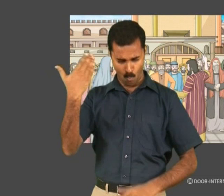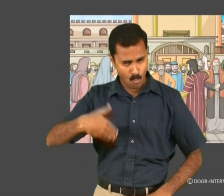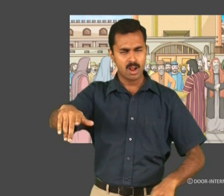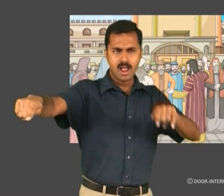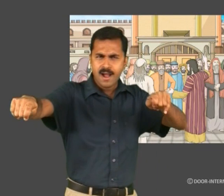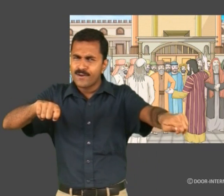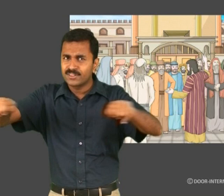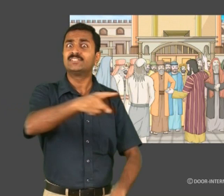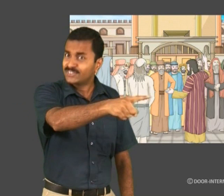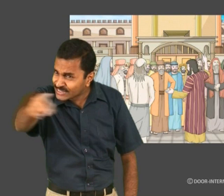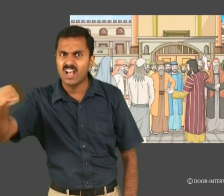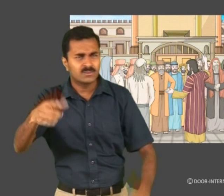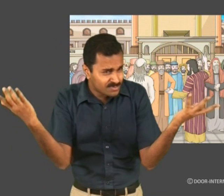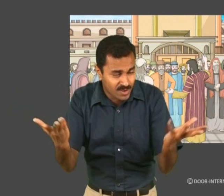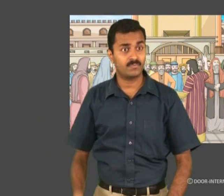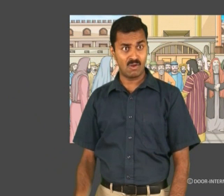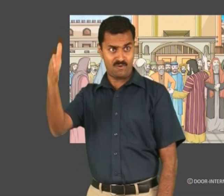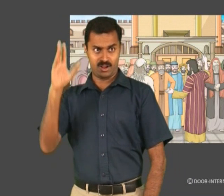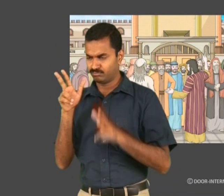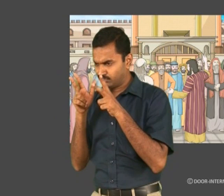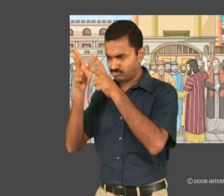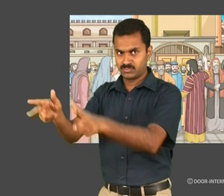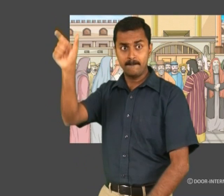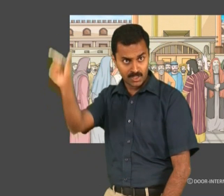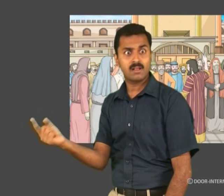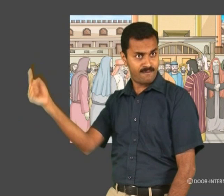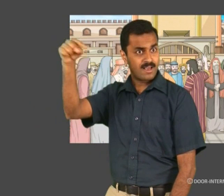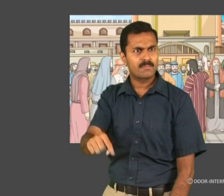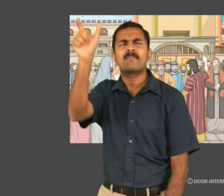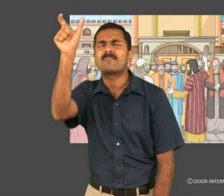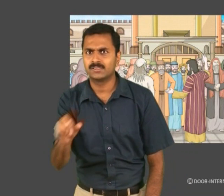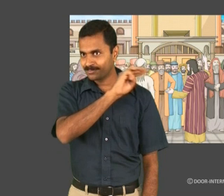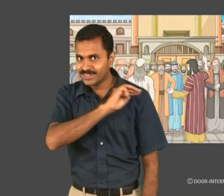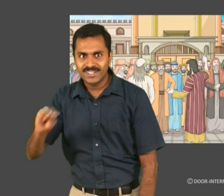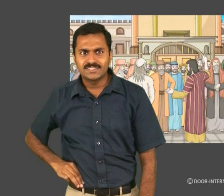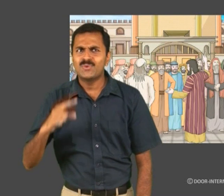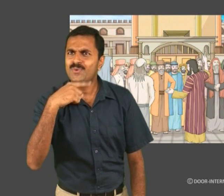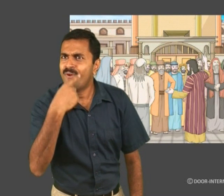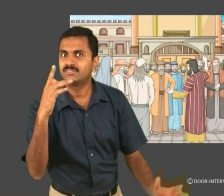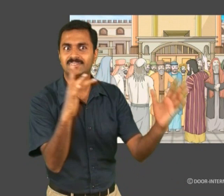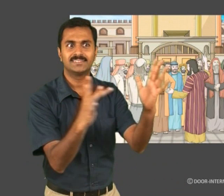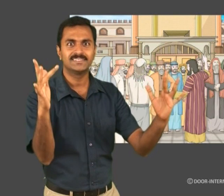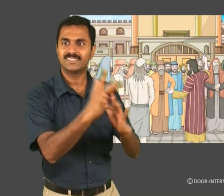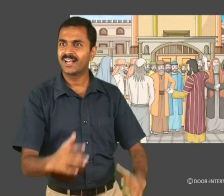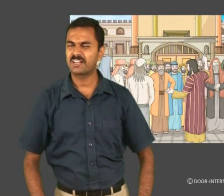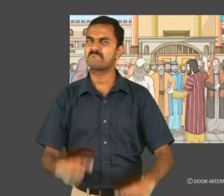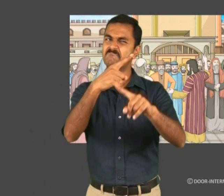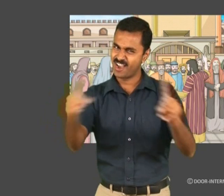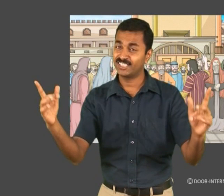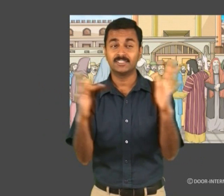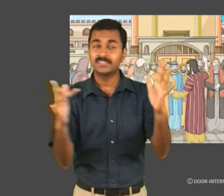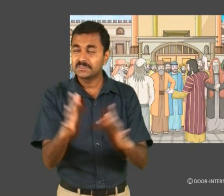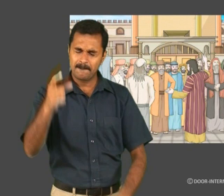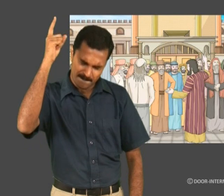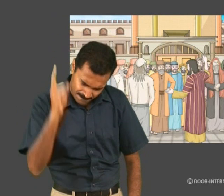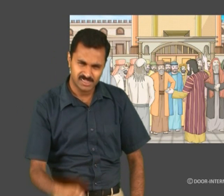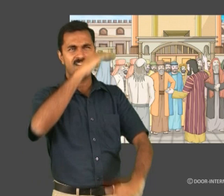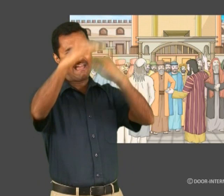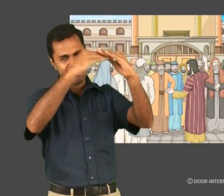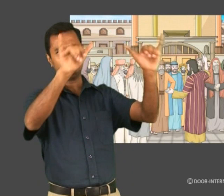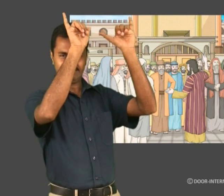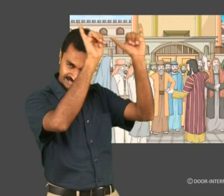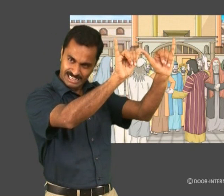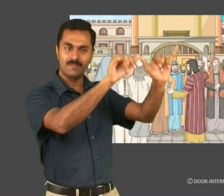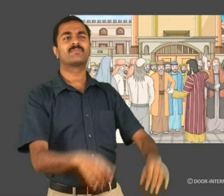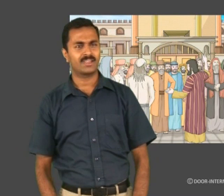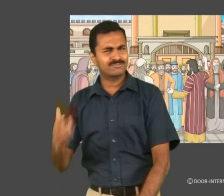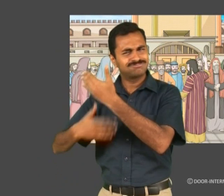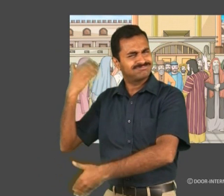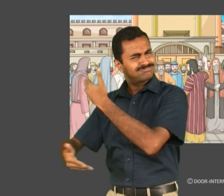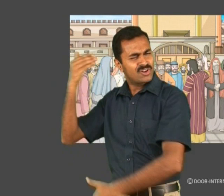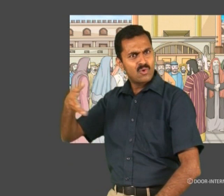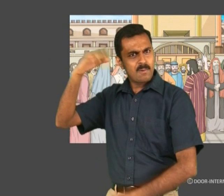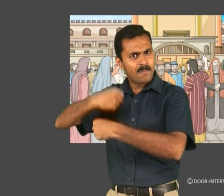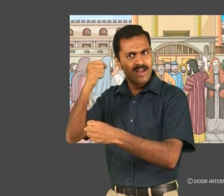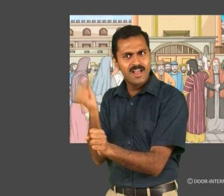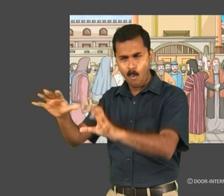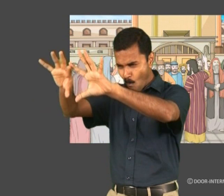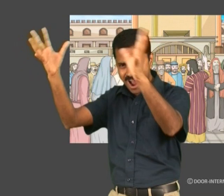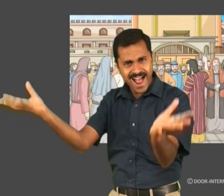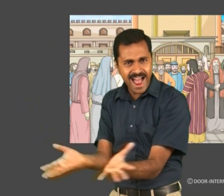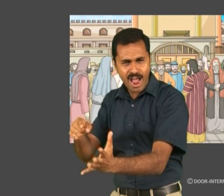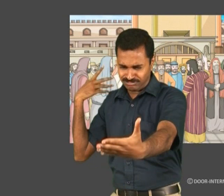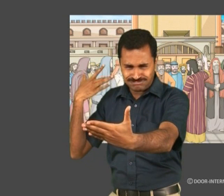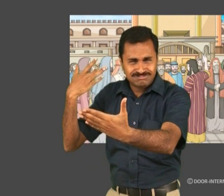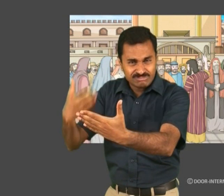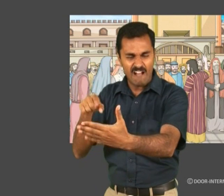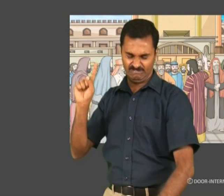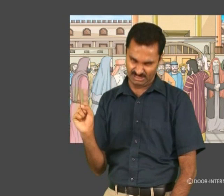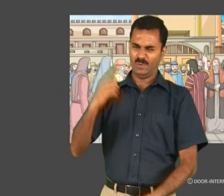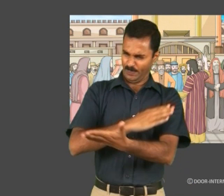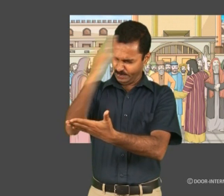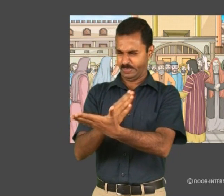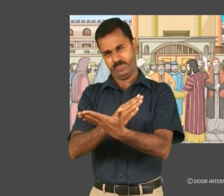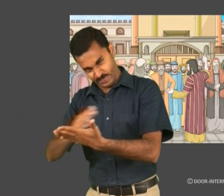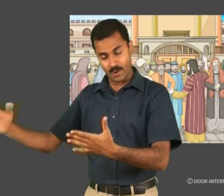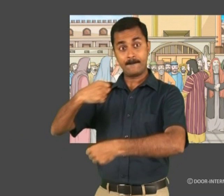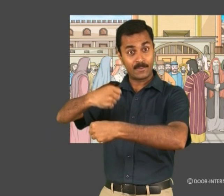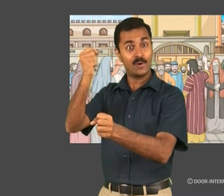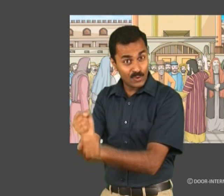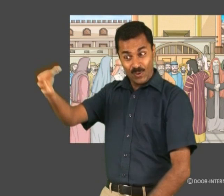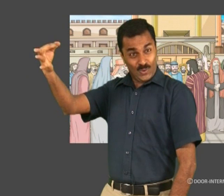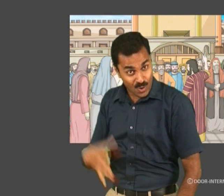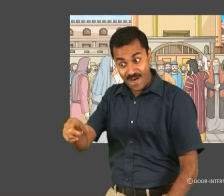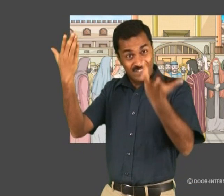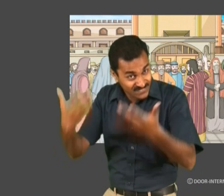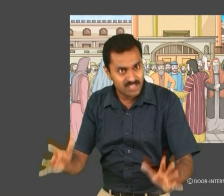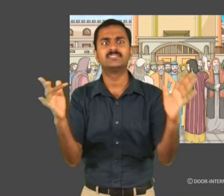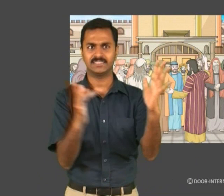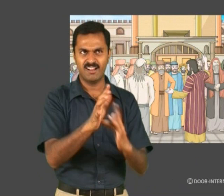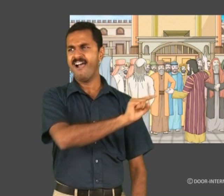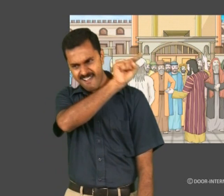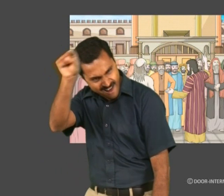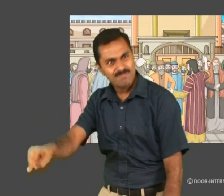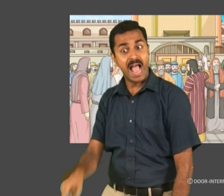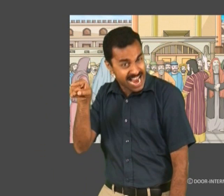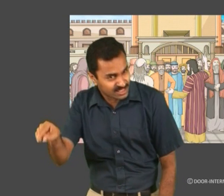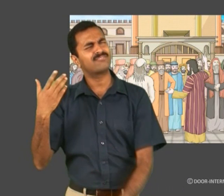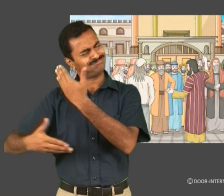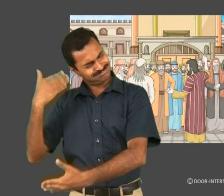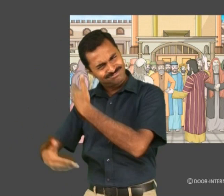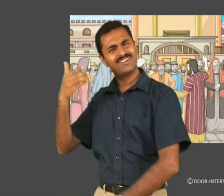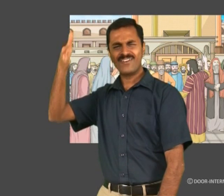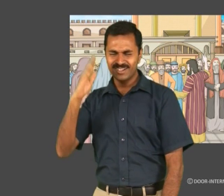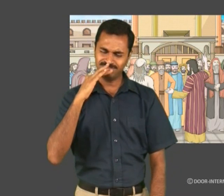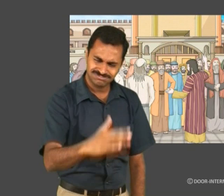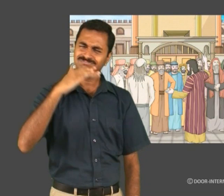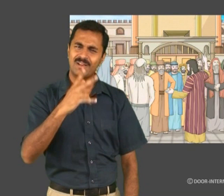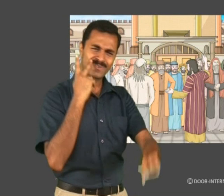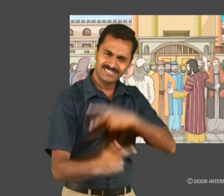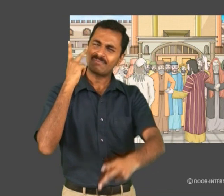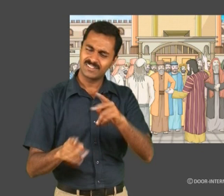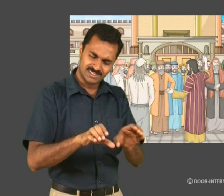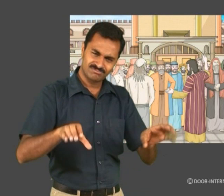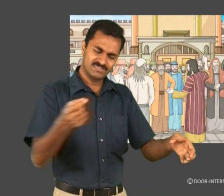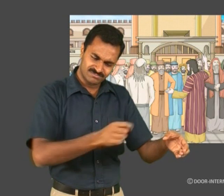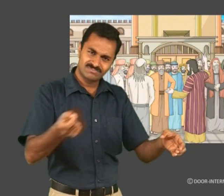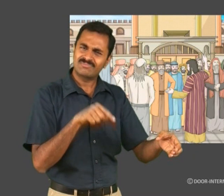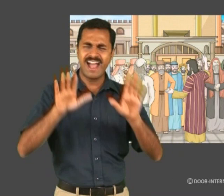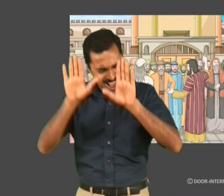Heaven must take Him in until the time comes for the restoration of all things, which God announced long ago through His holy prophets.